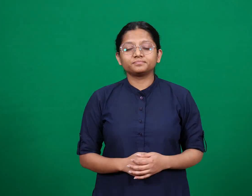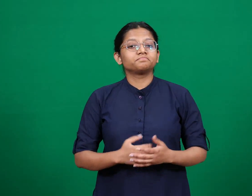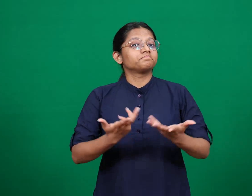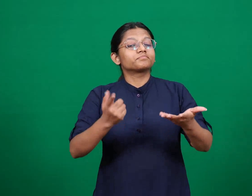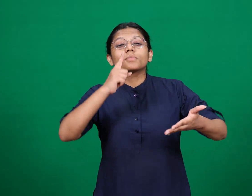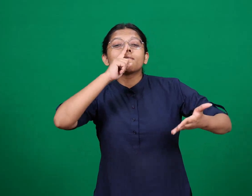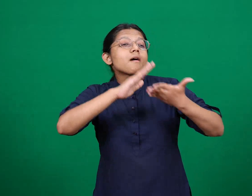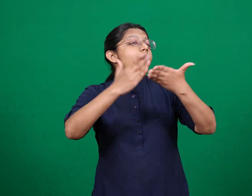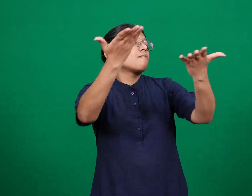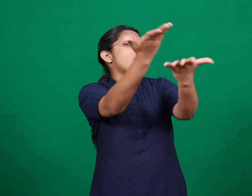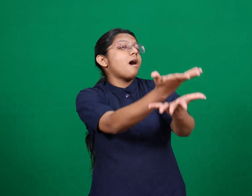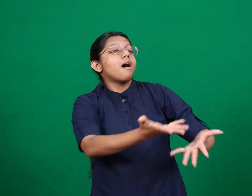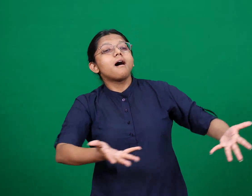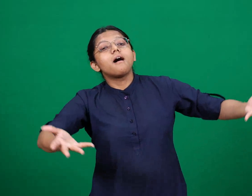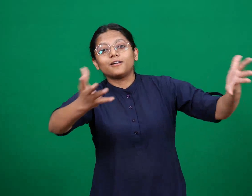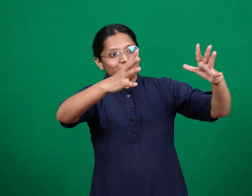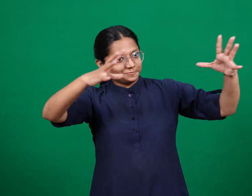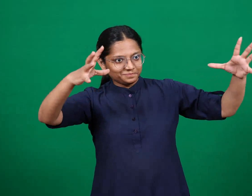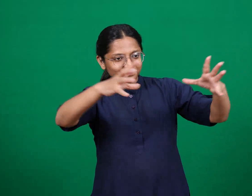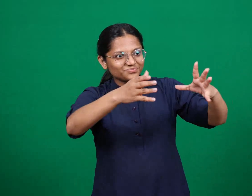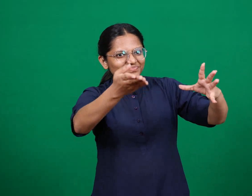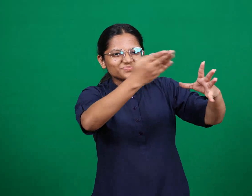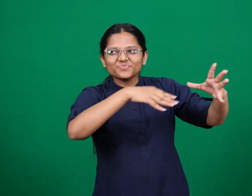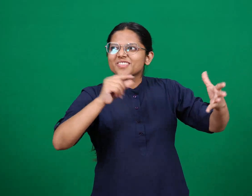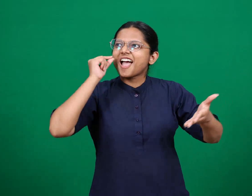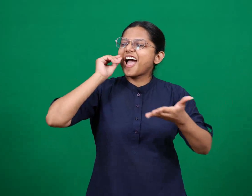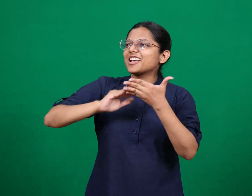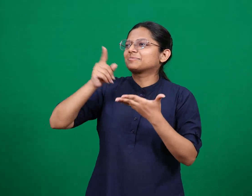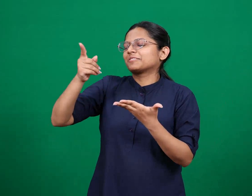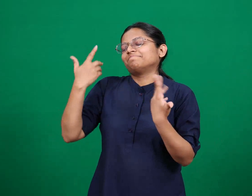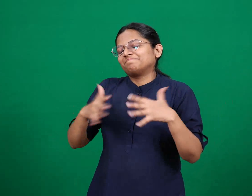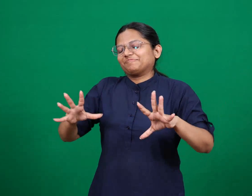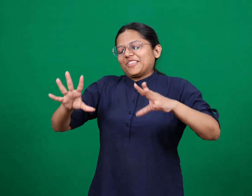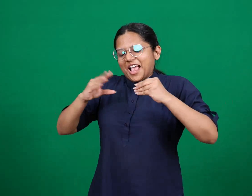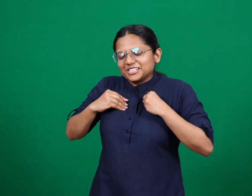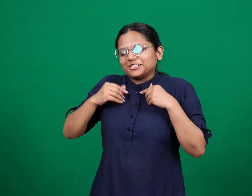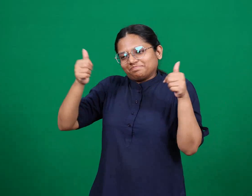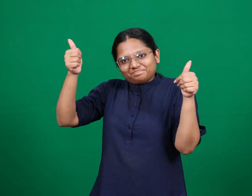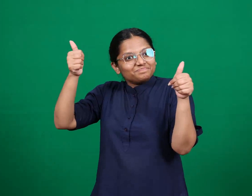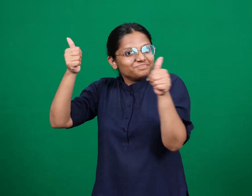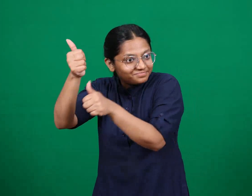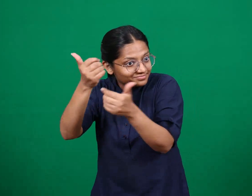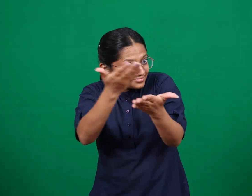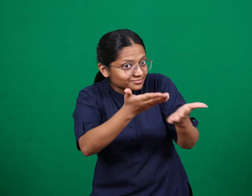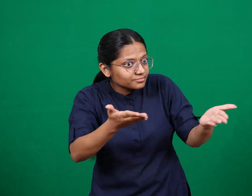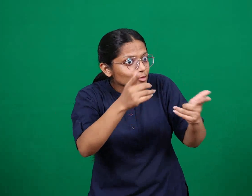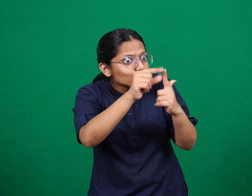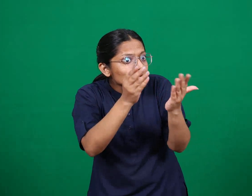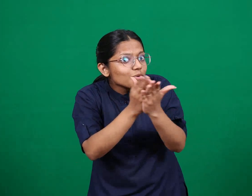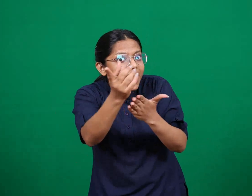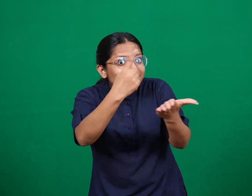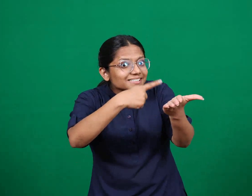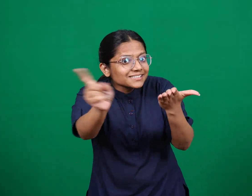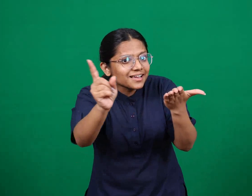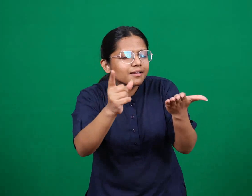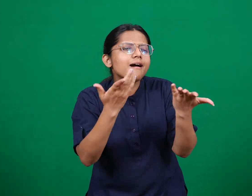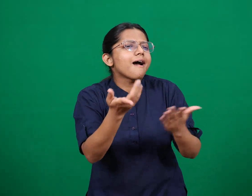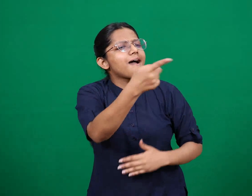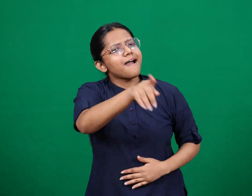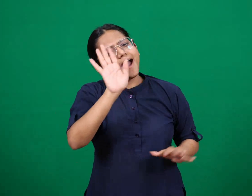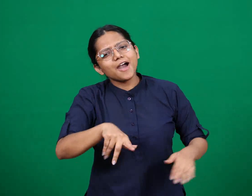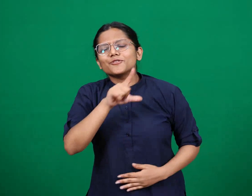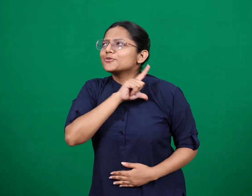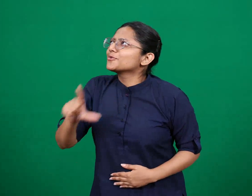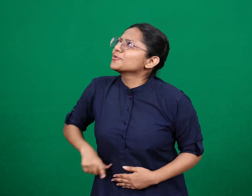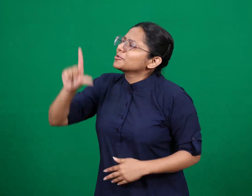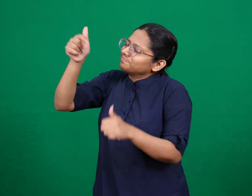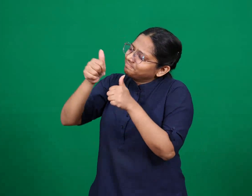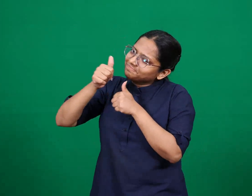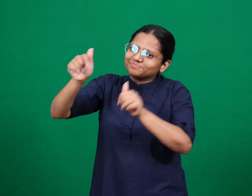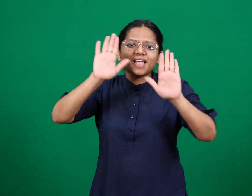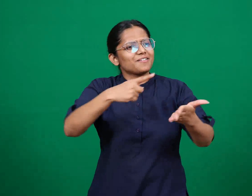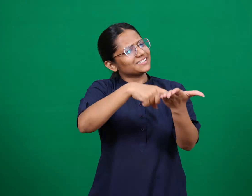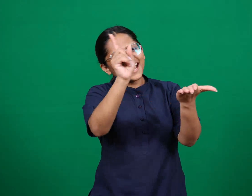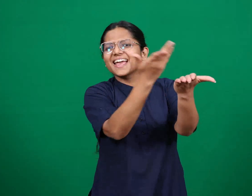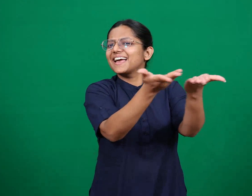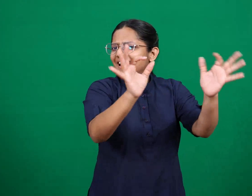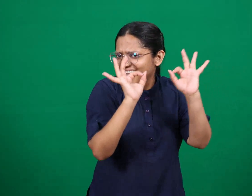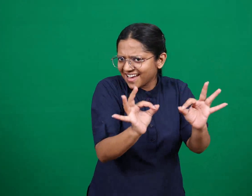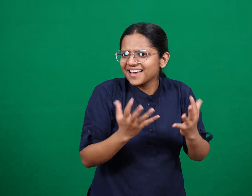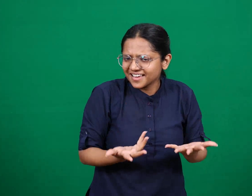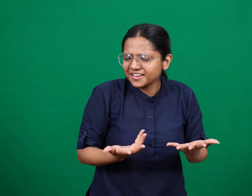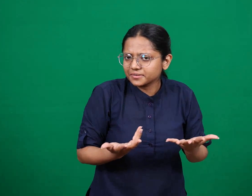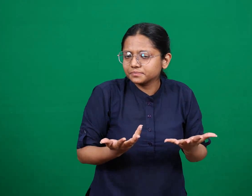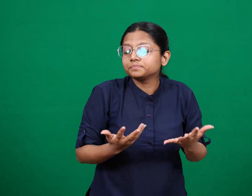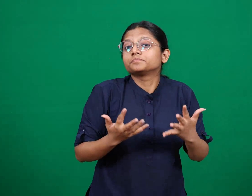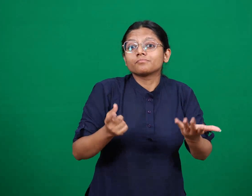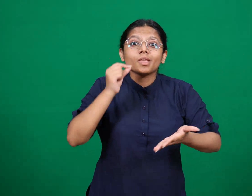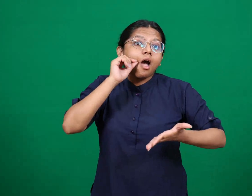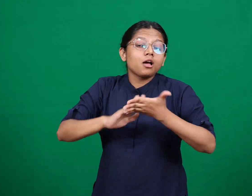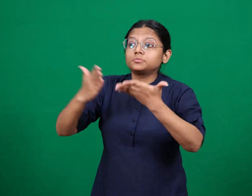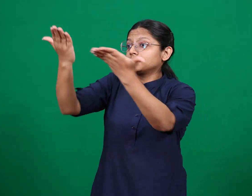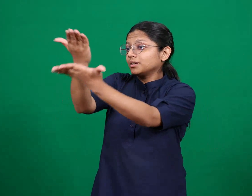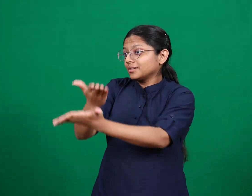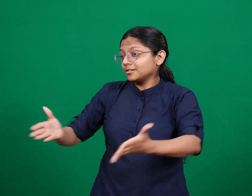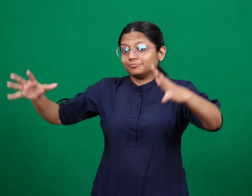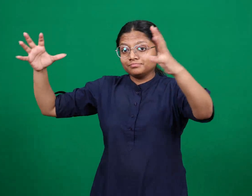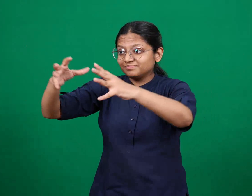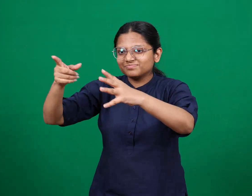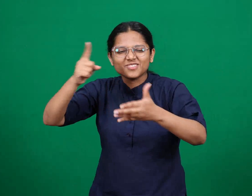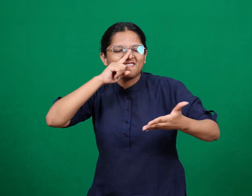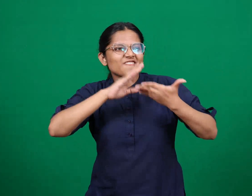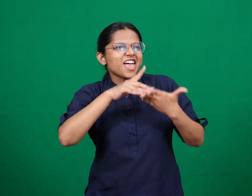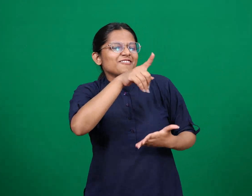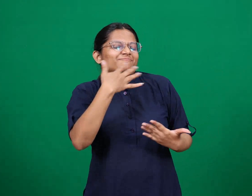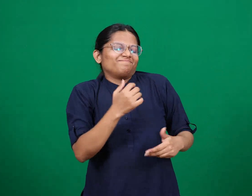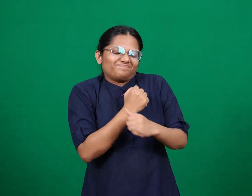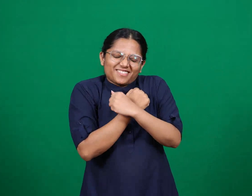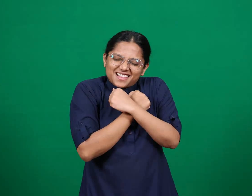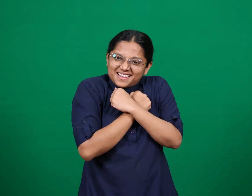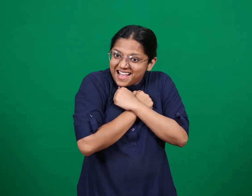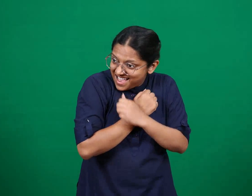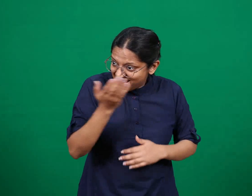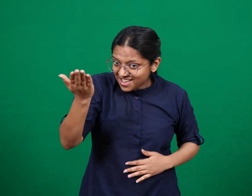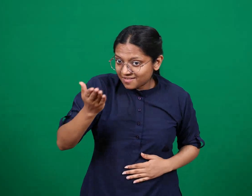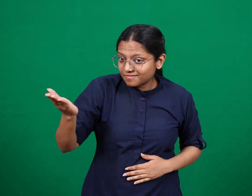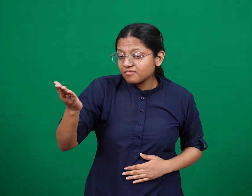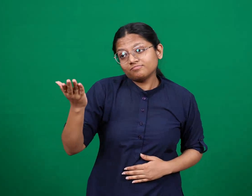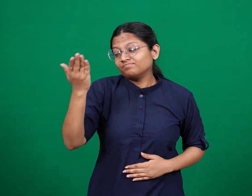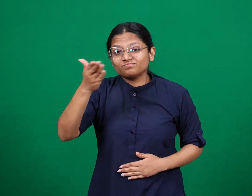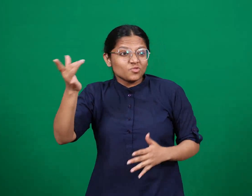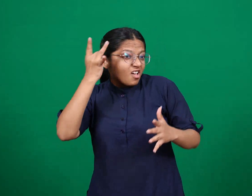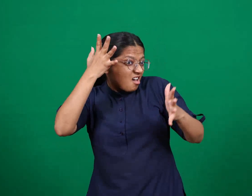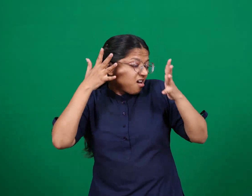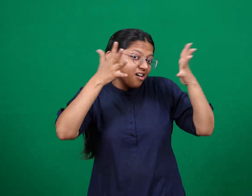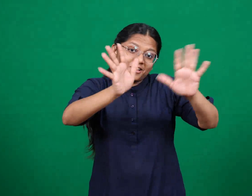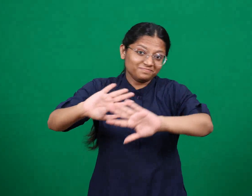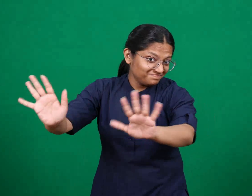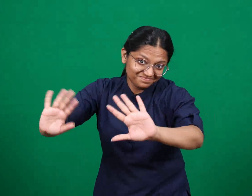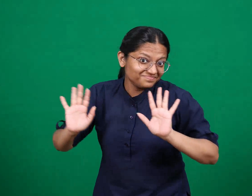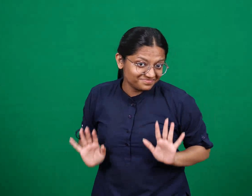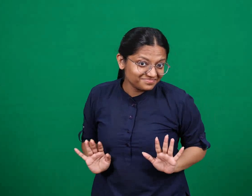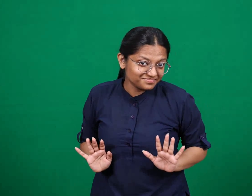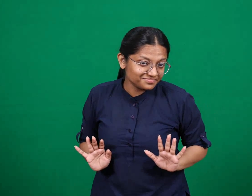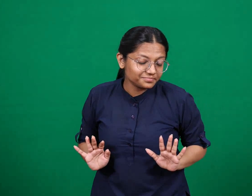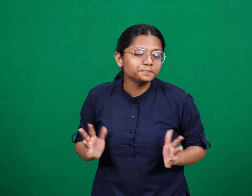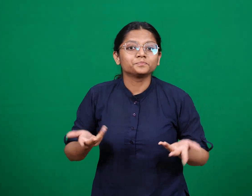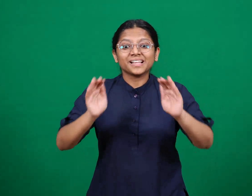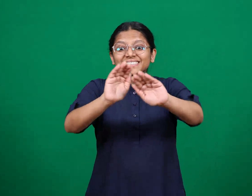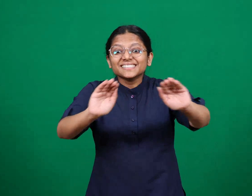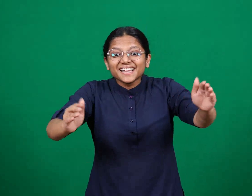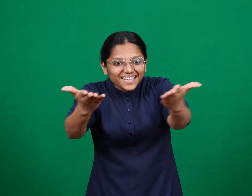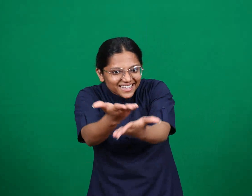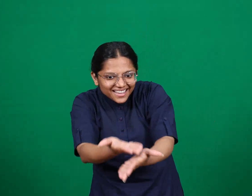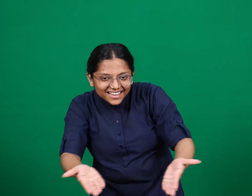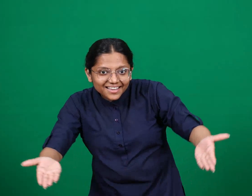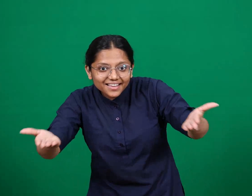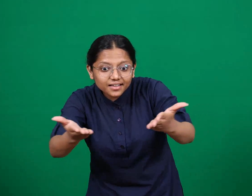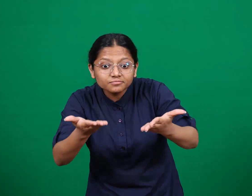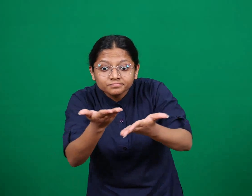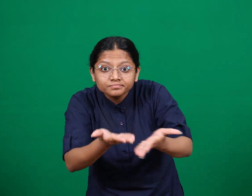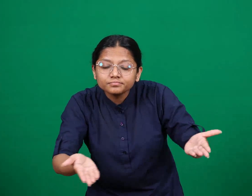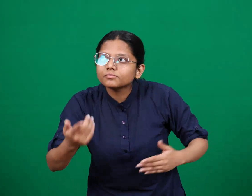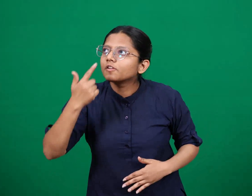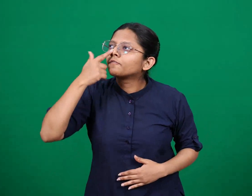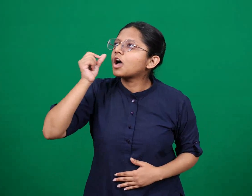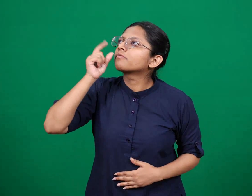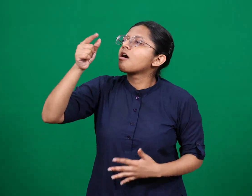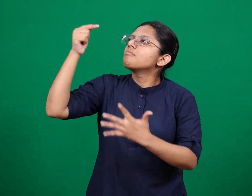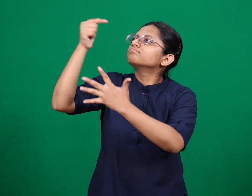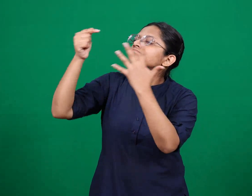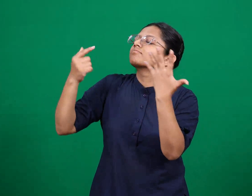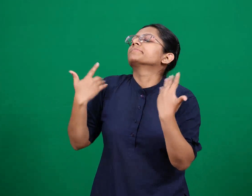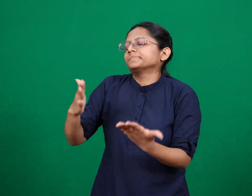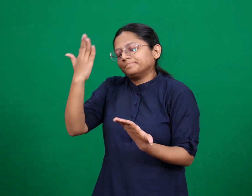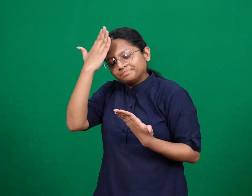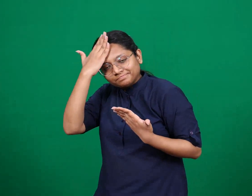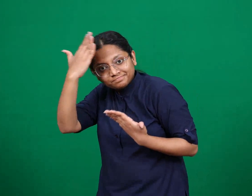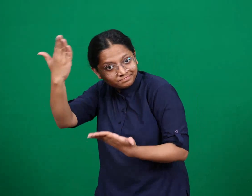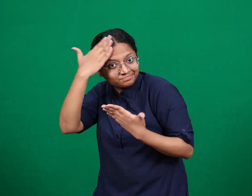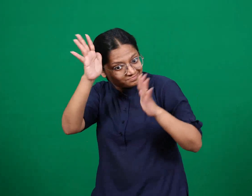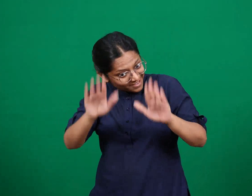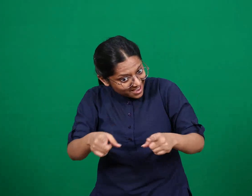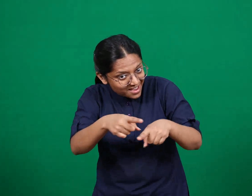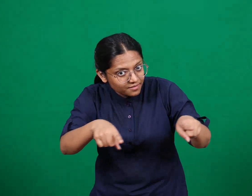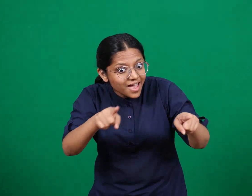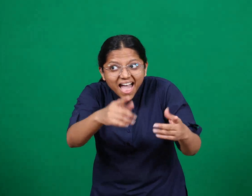Wives, submit to your husbands, as is fitting in the Lord. Husbands, love your wives and do not be harsh with them.